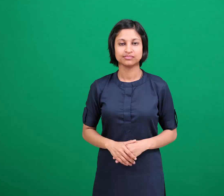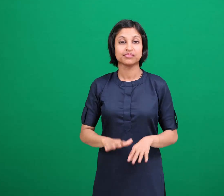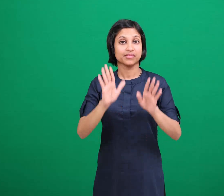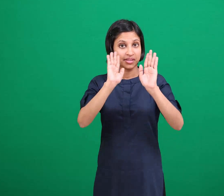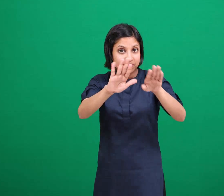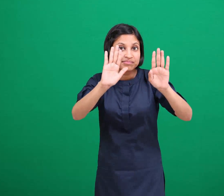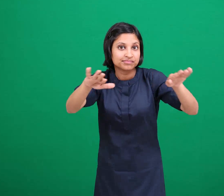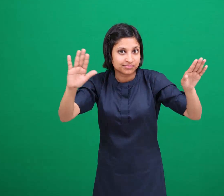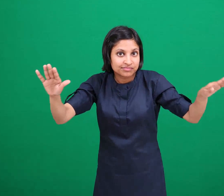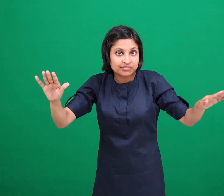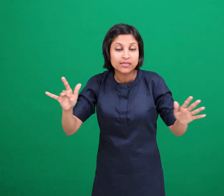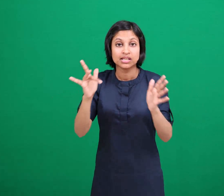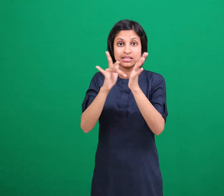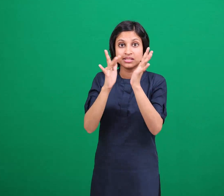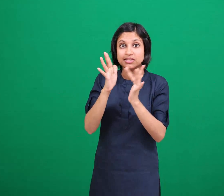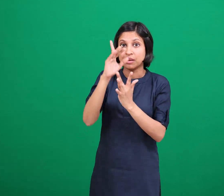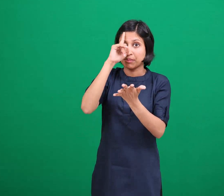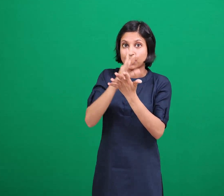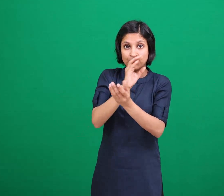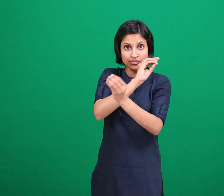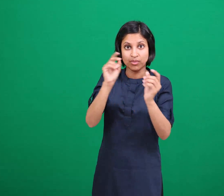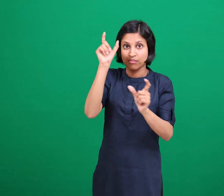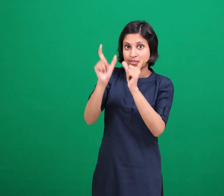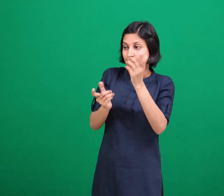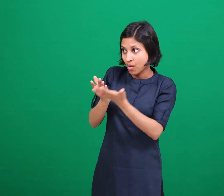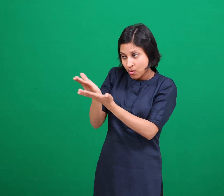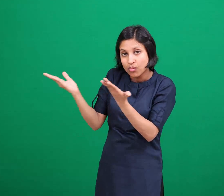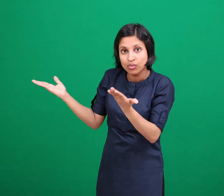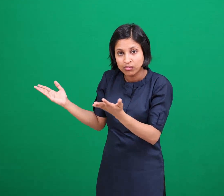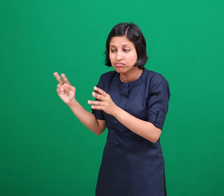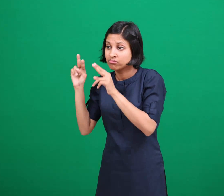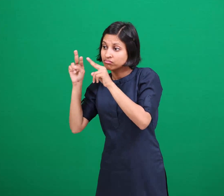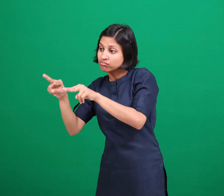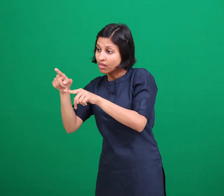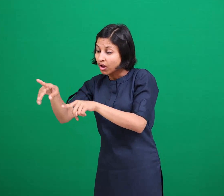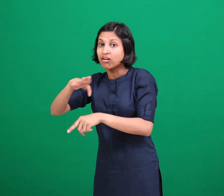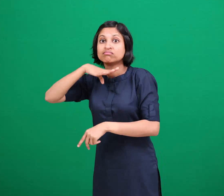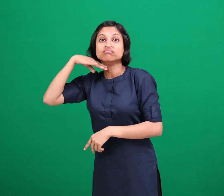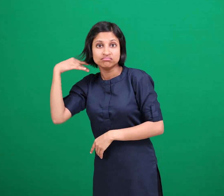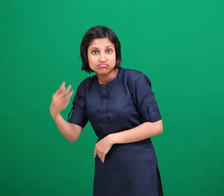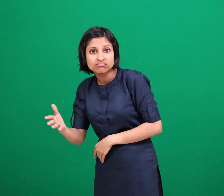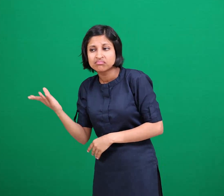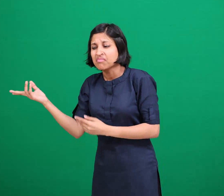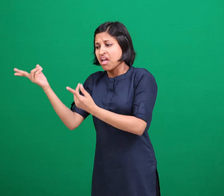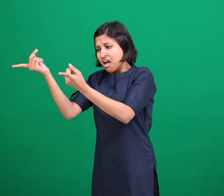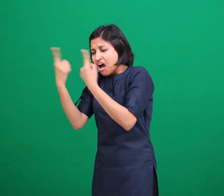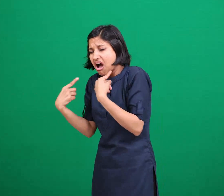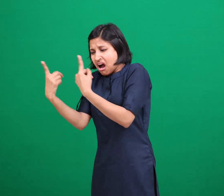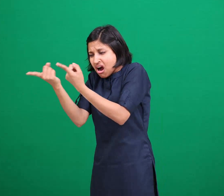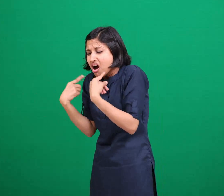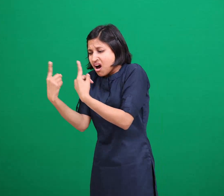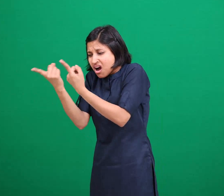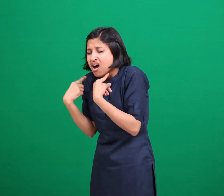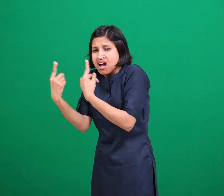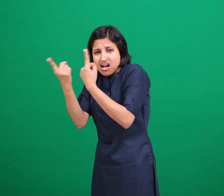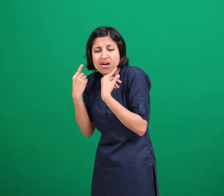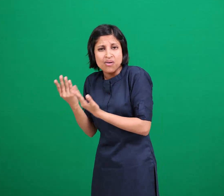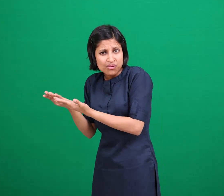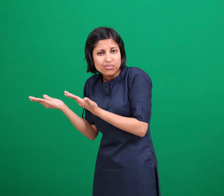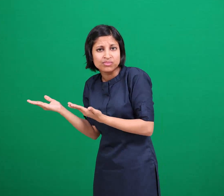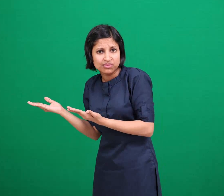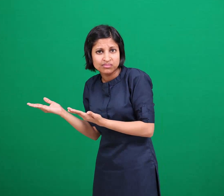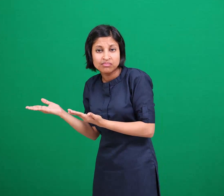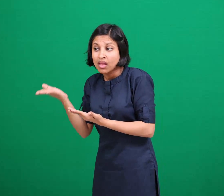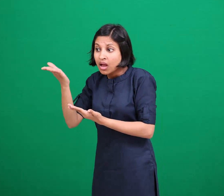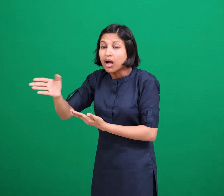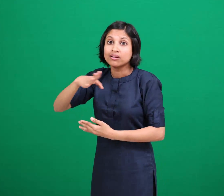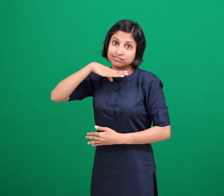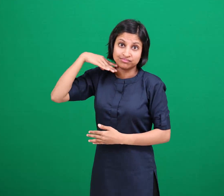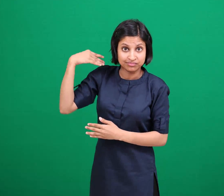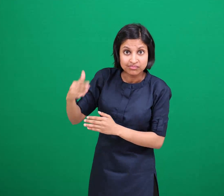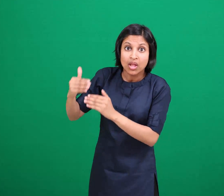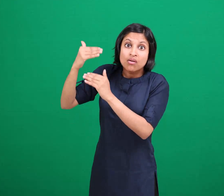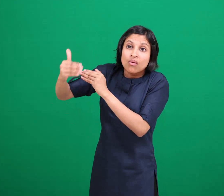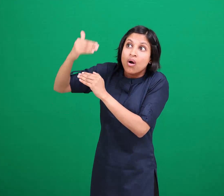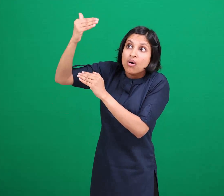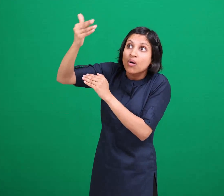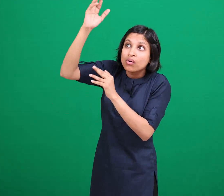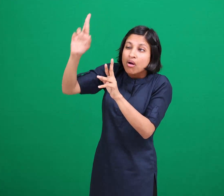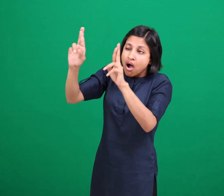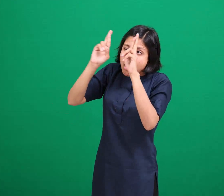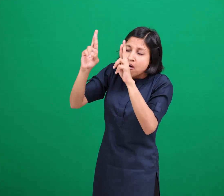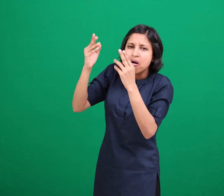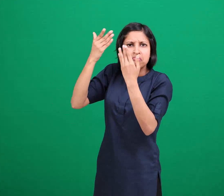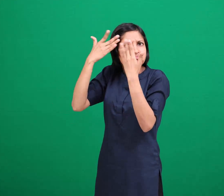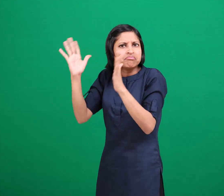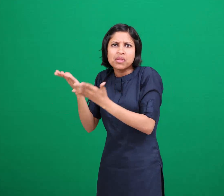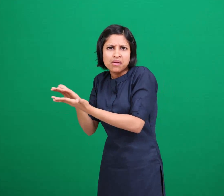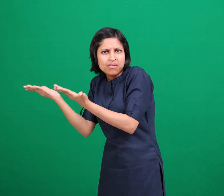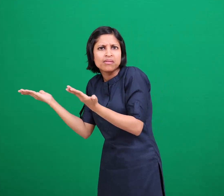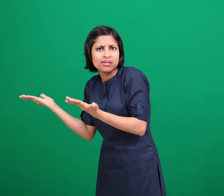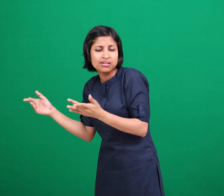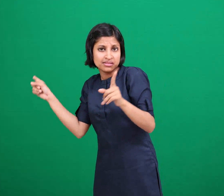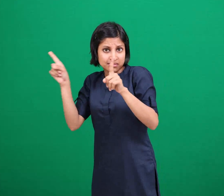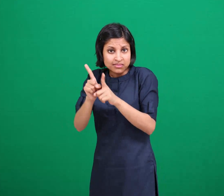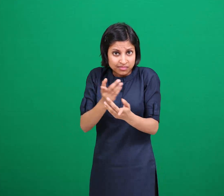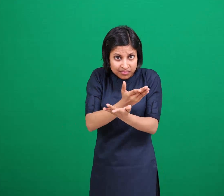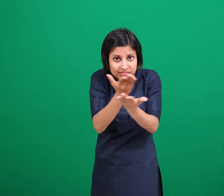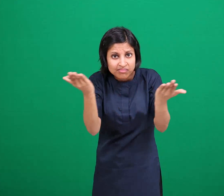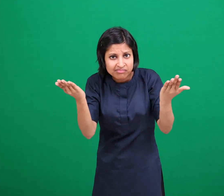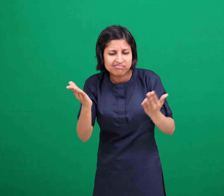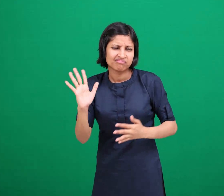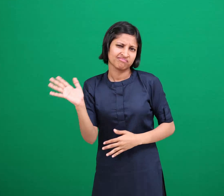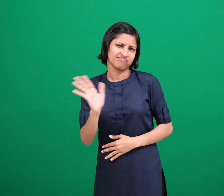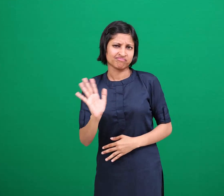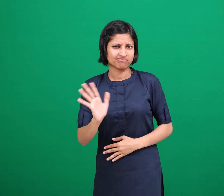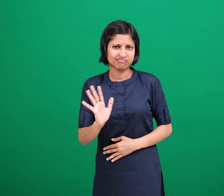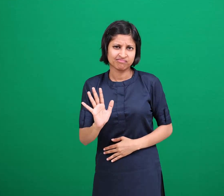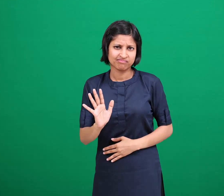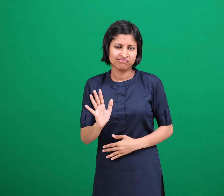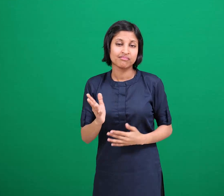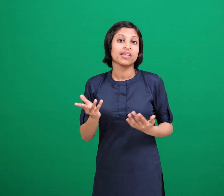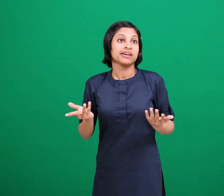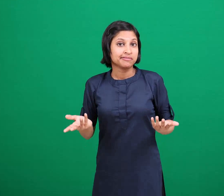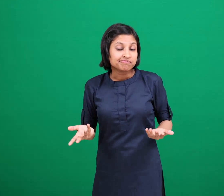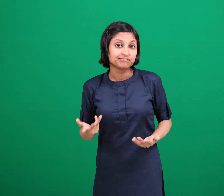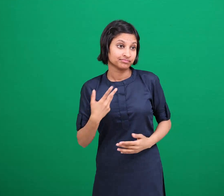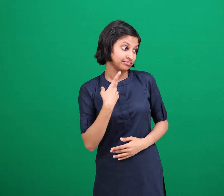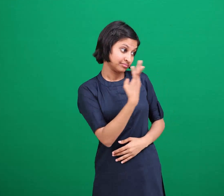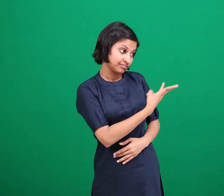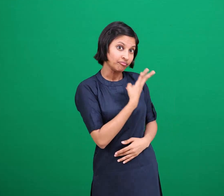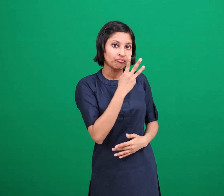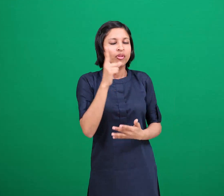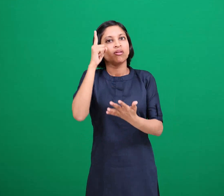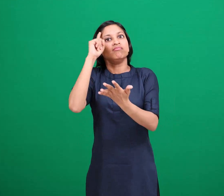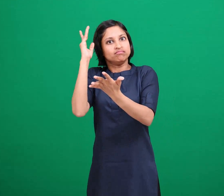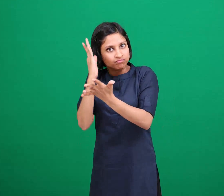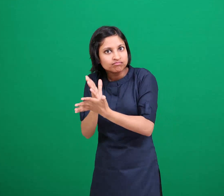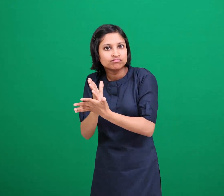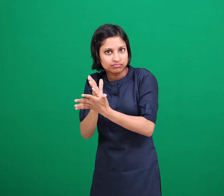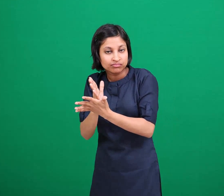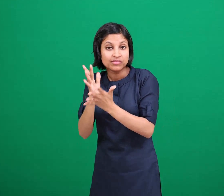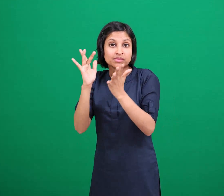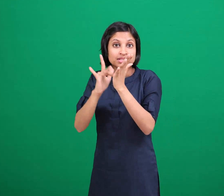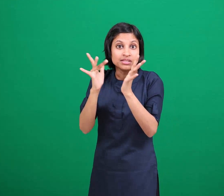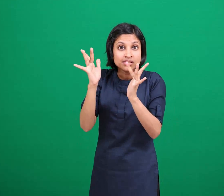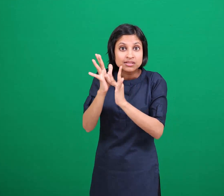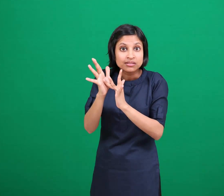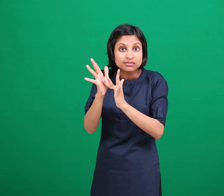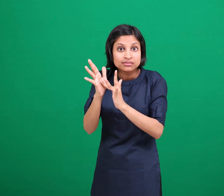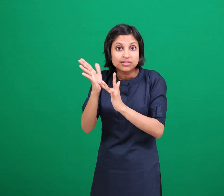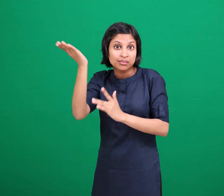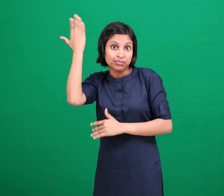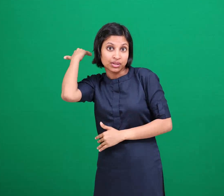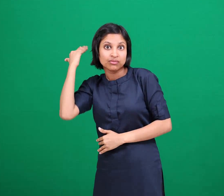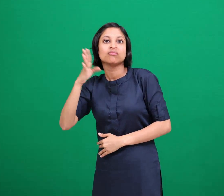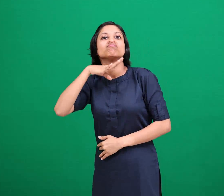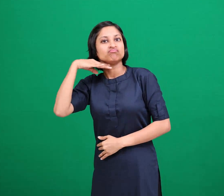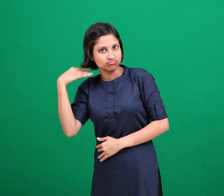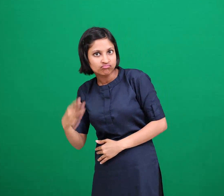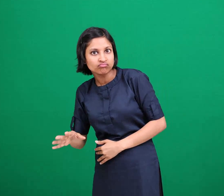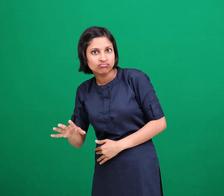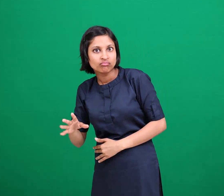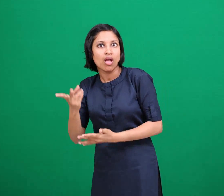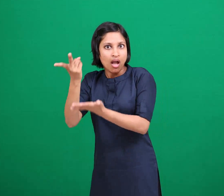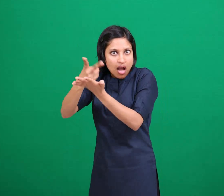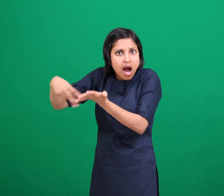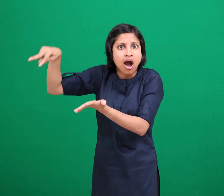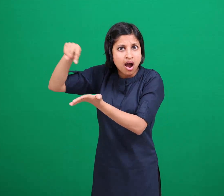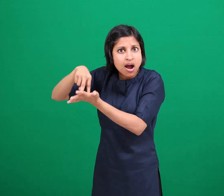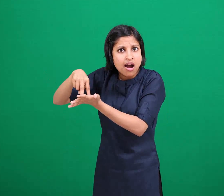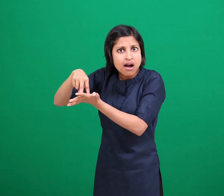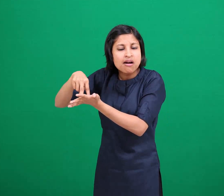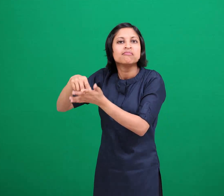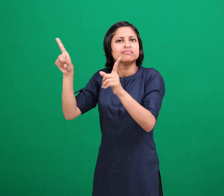Brothers, we do not want you to be uninformed about those who sleep in death, so that you will not grieve like the rest, who are without hope.